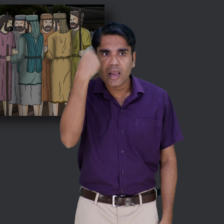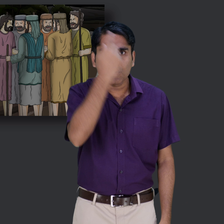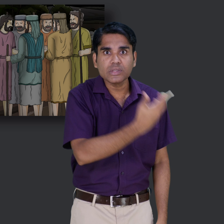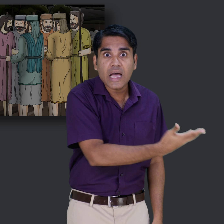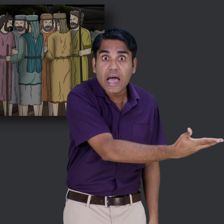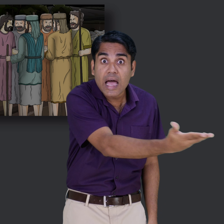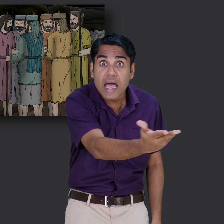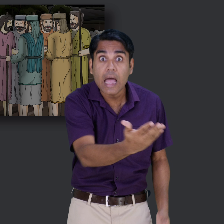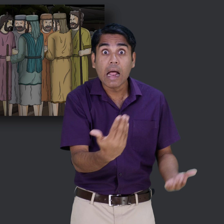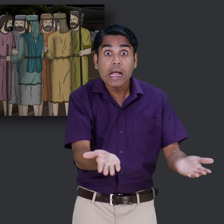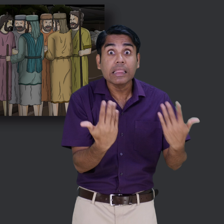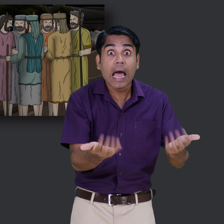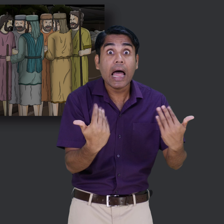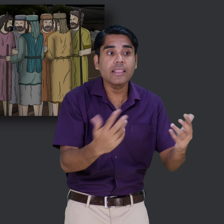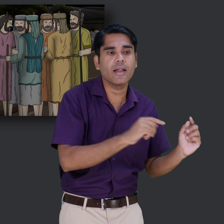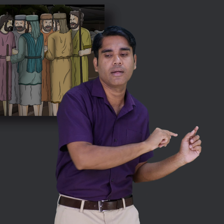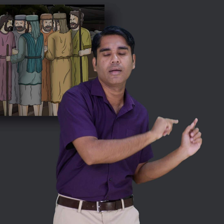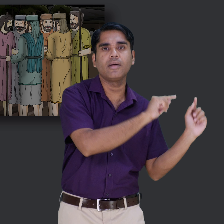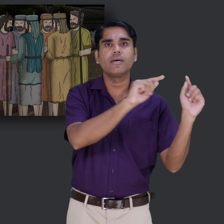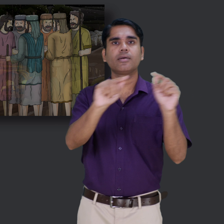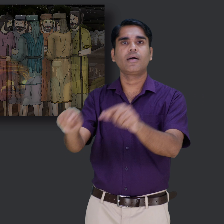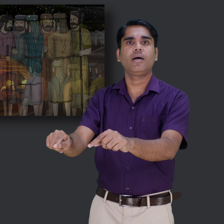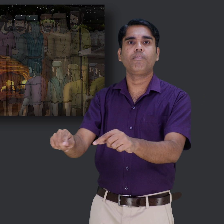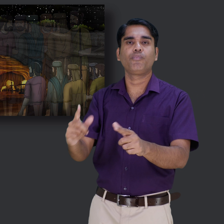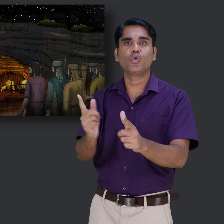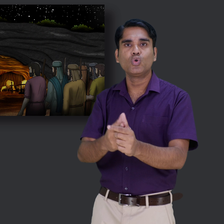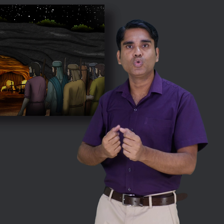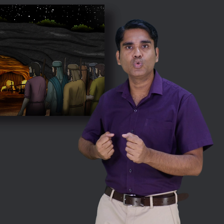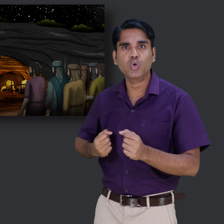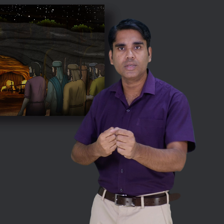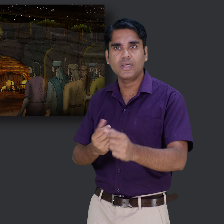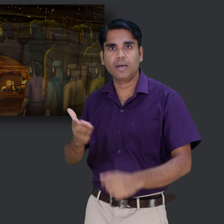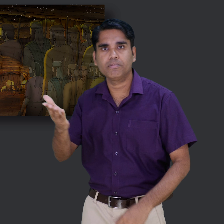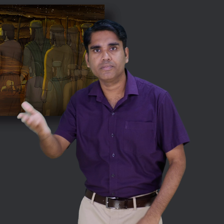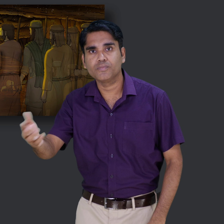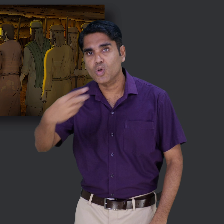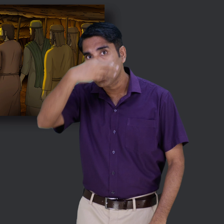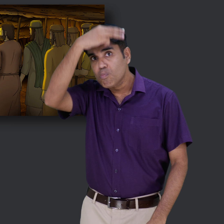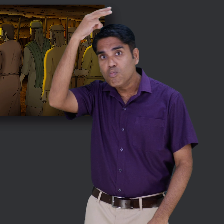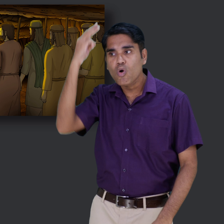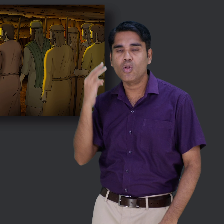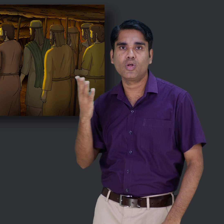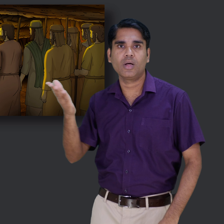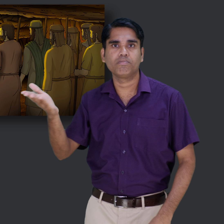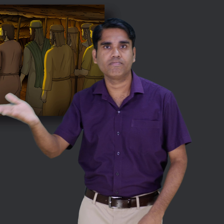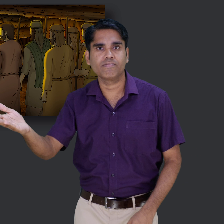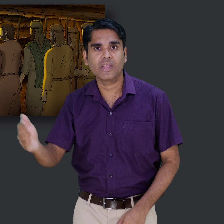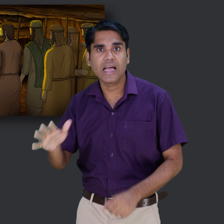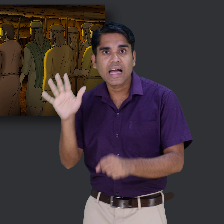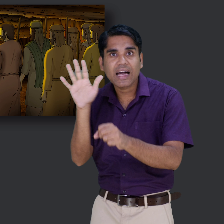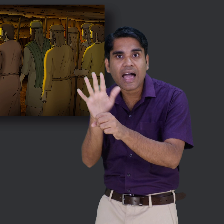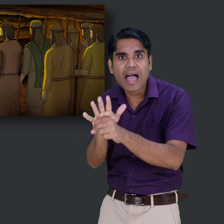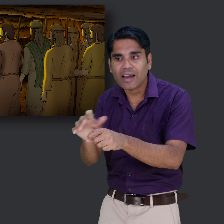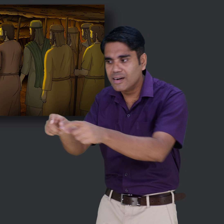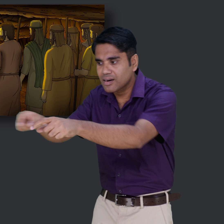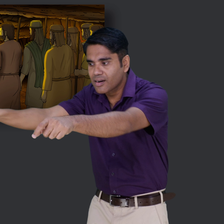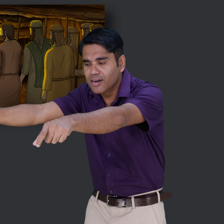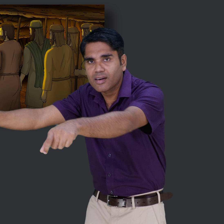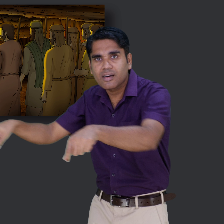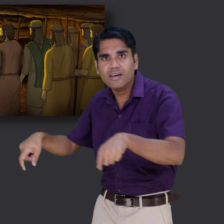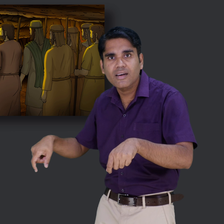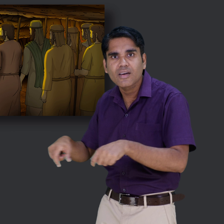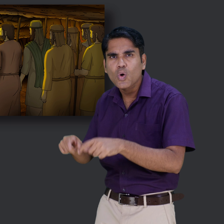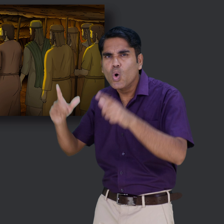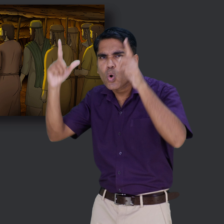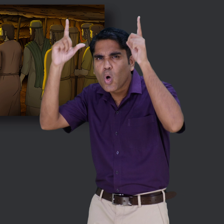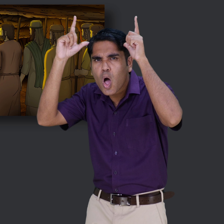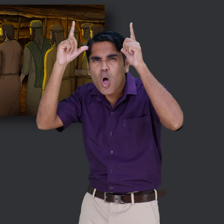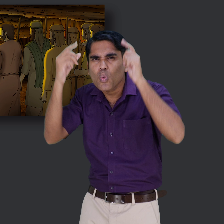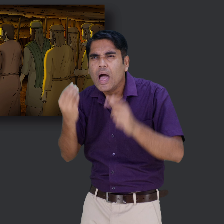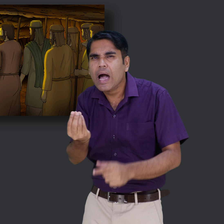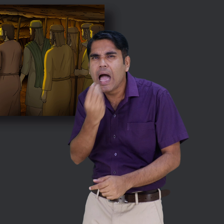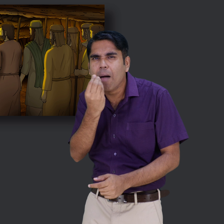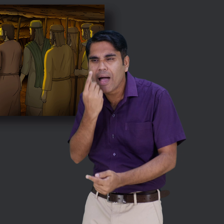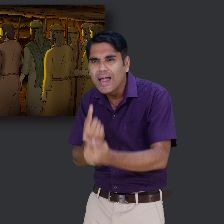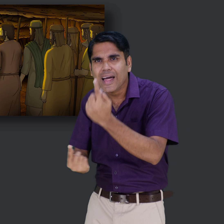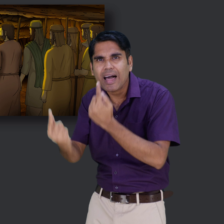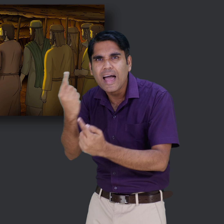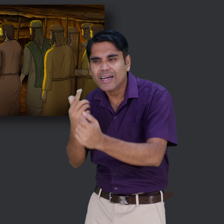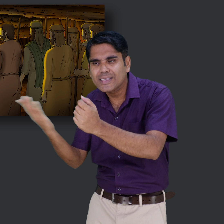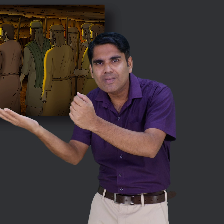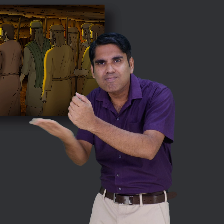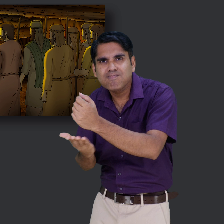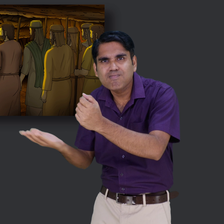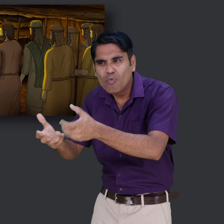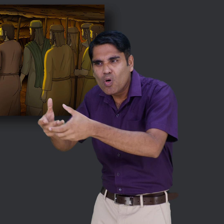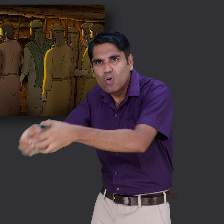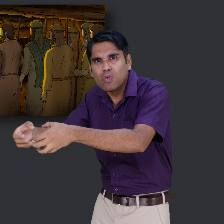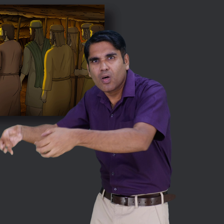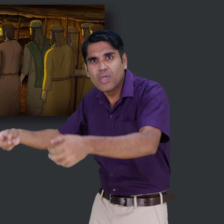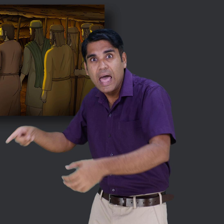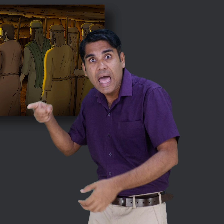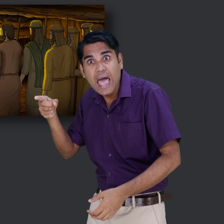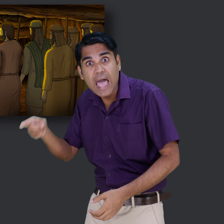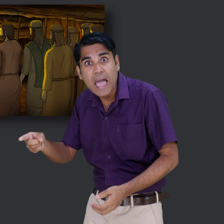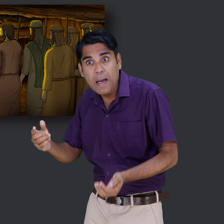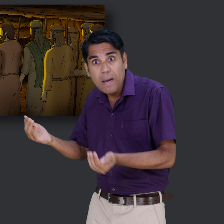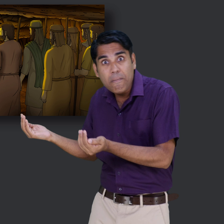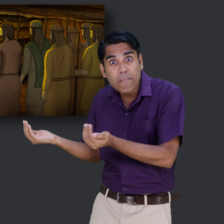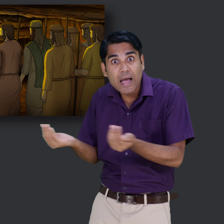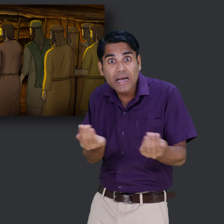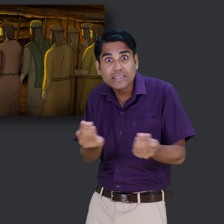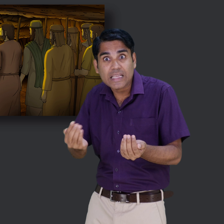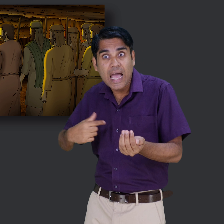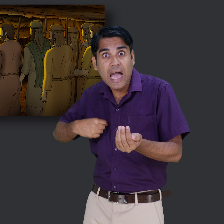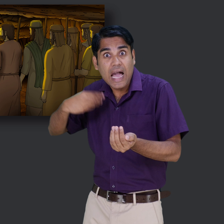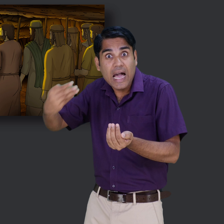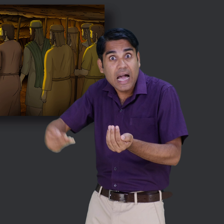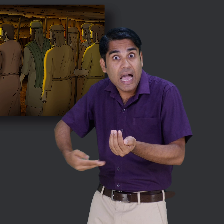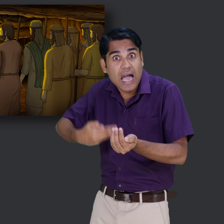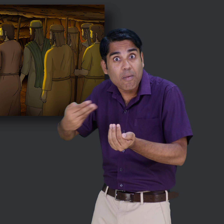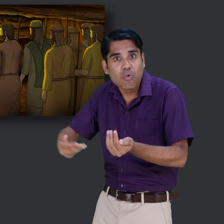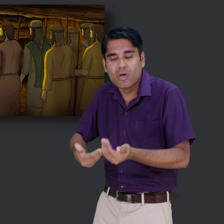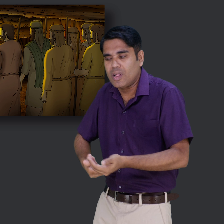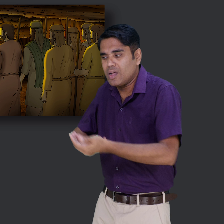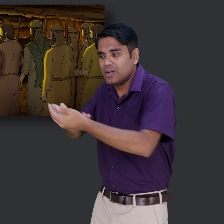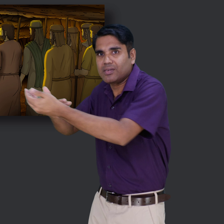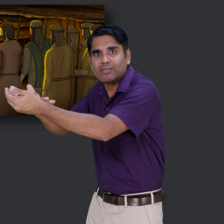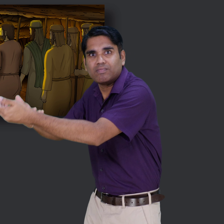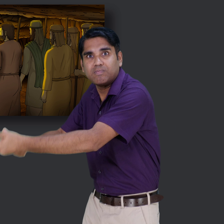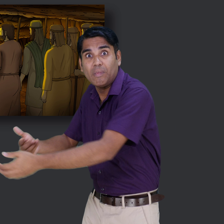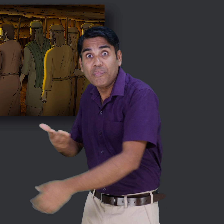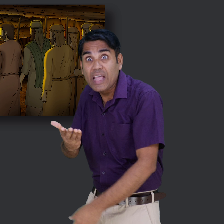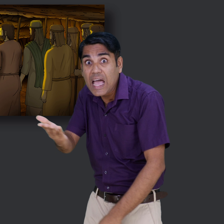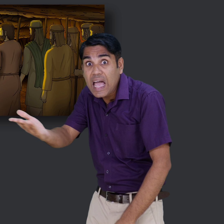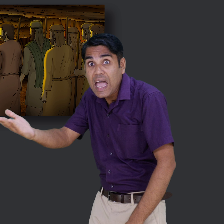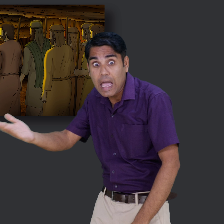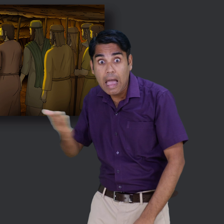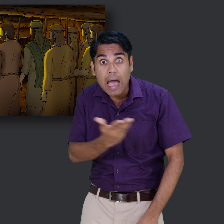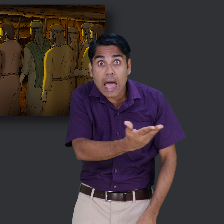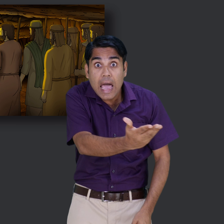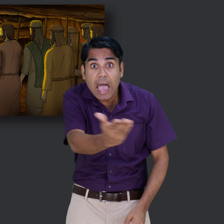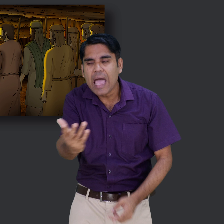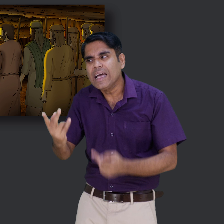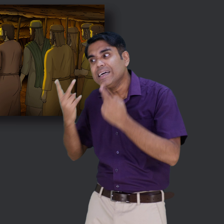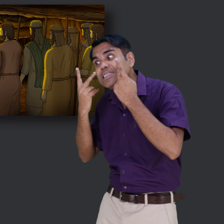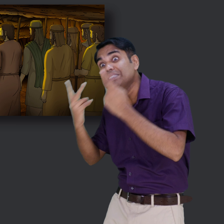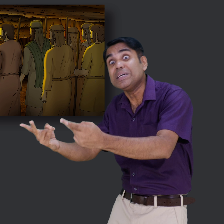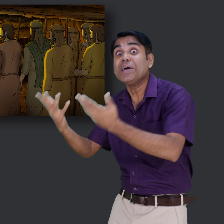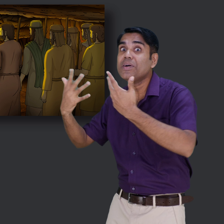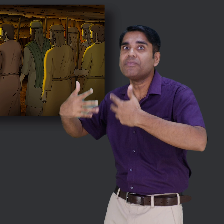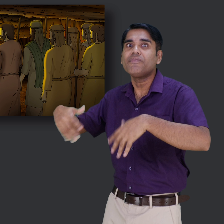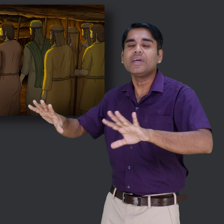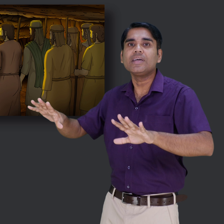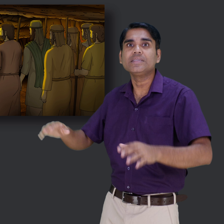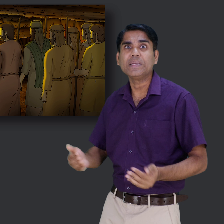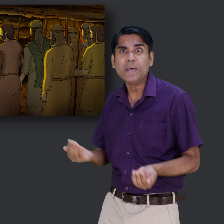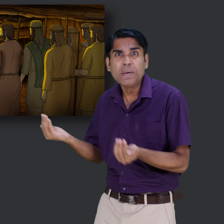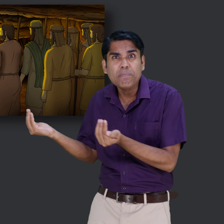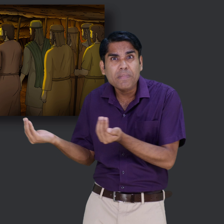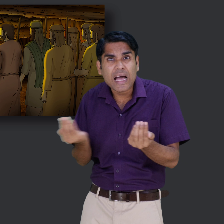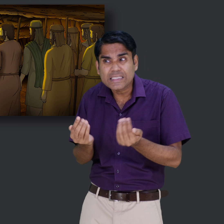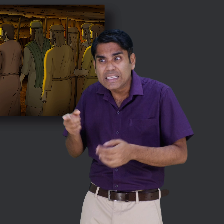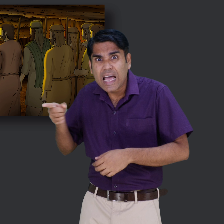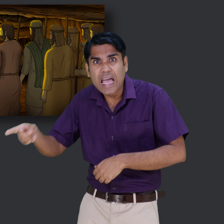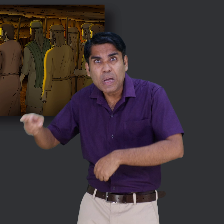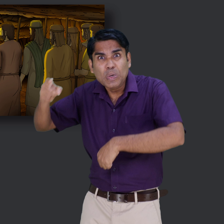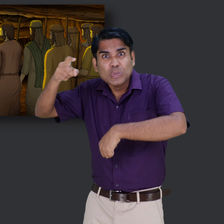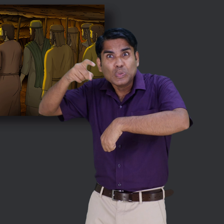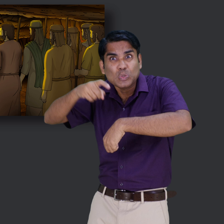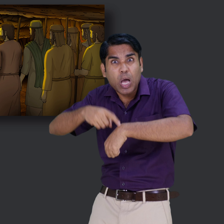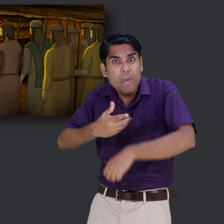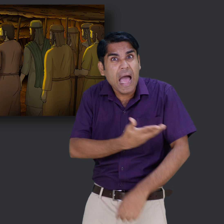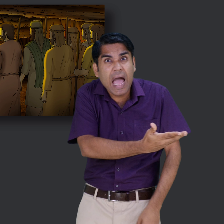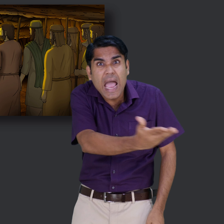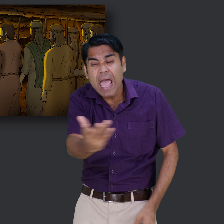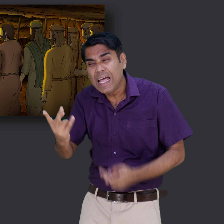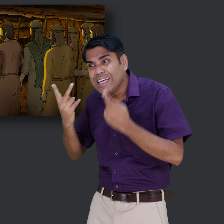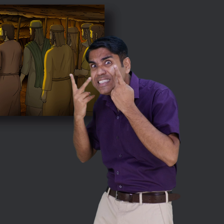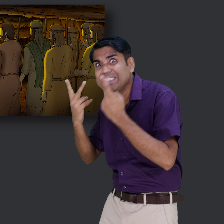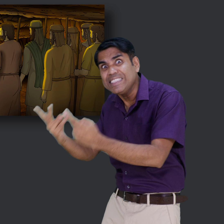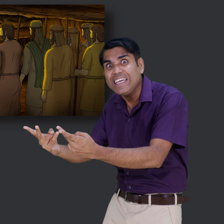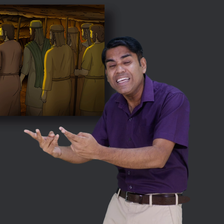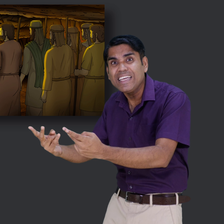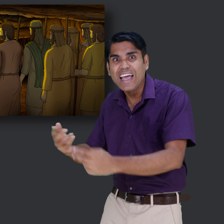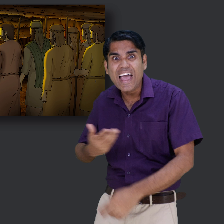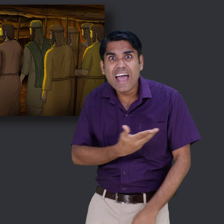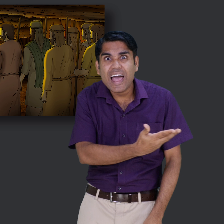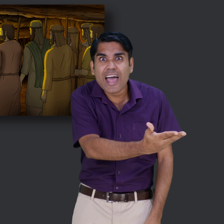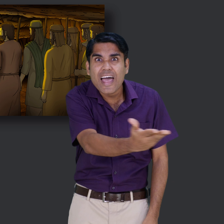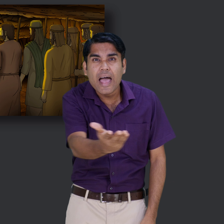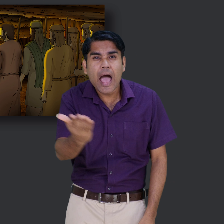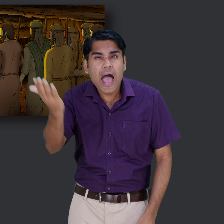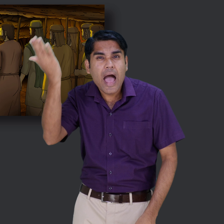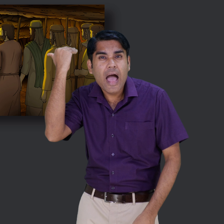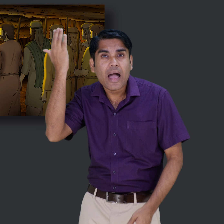So they hurried off and found Mary and Joseph and the Baby, who was lying in the manger.